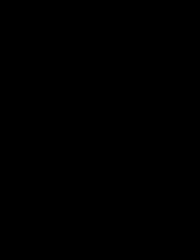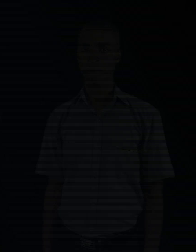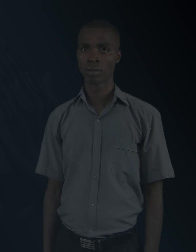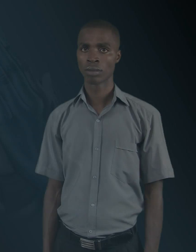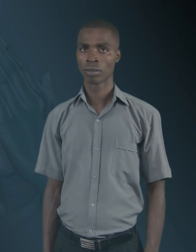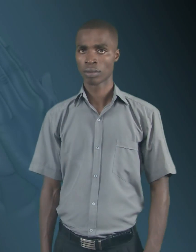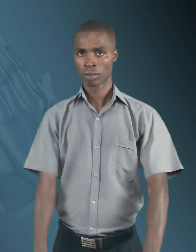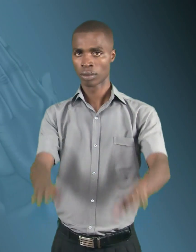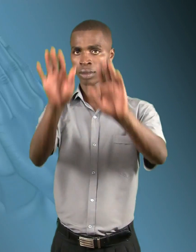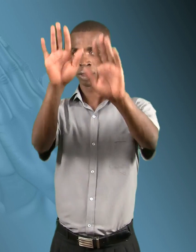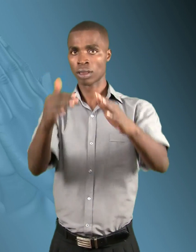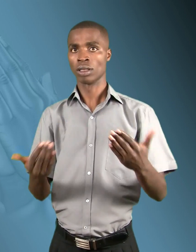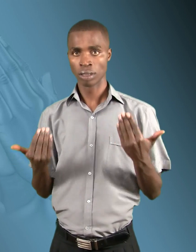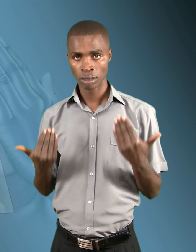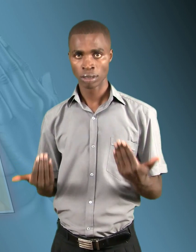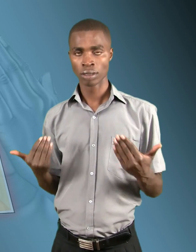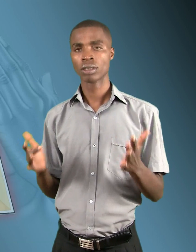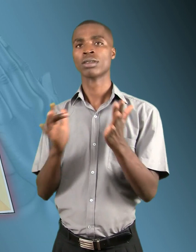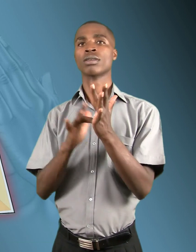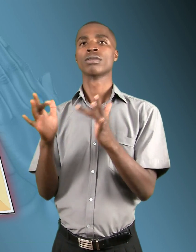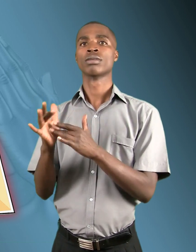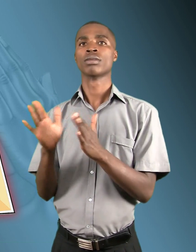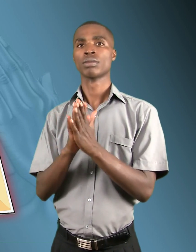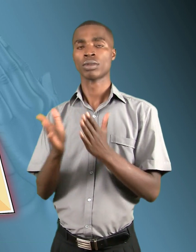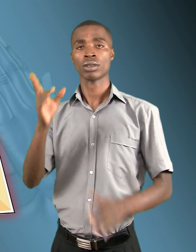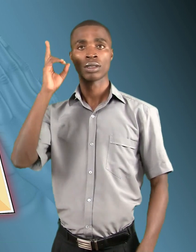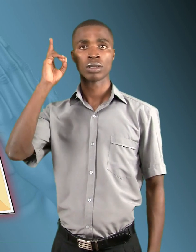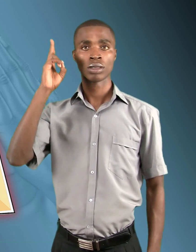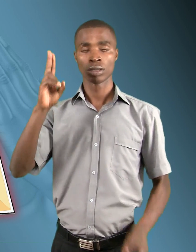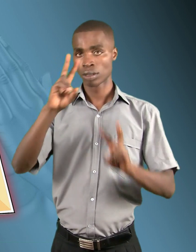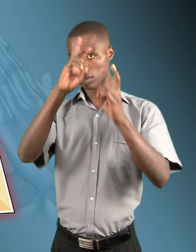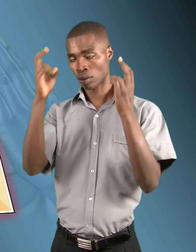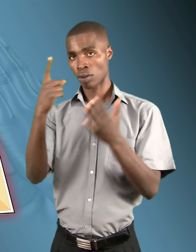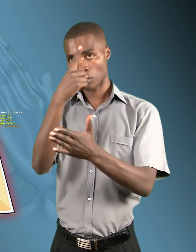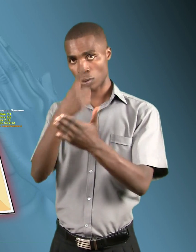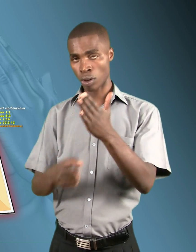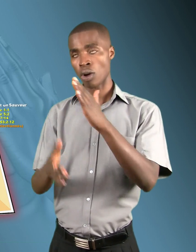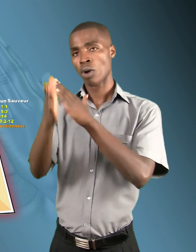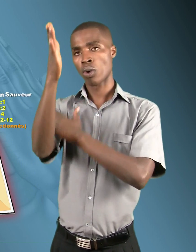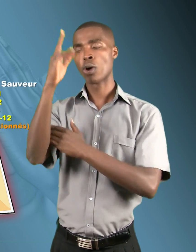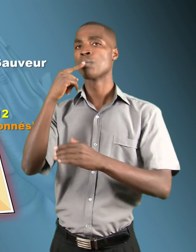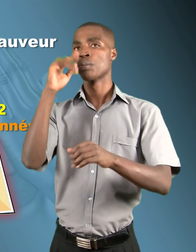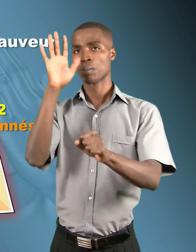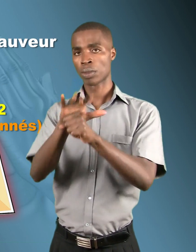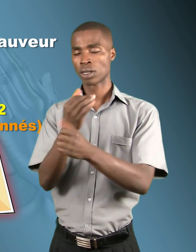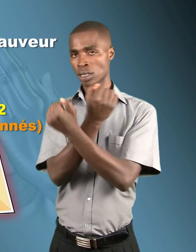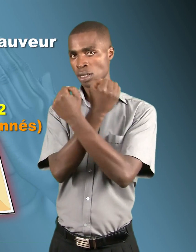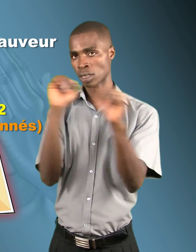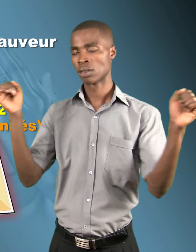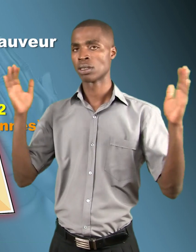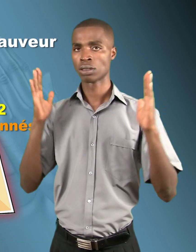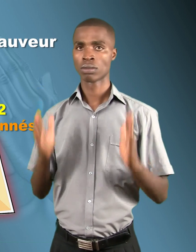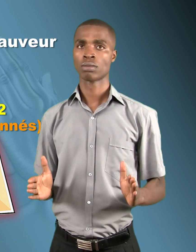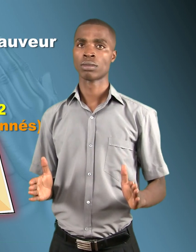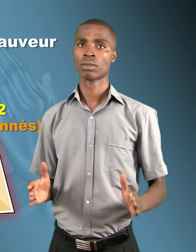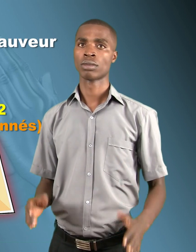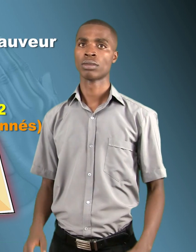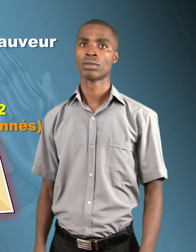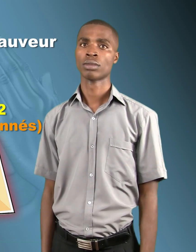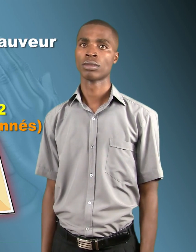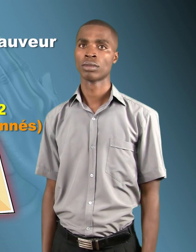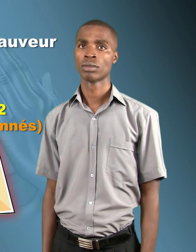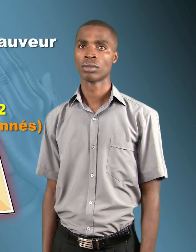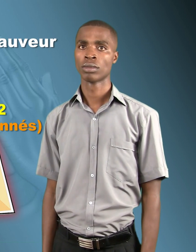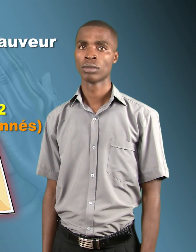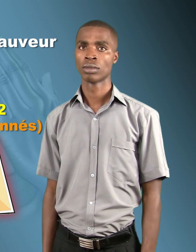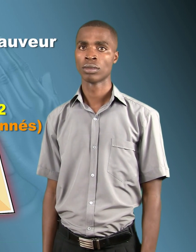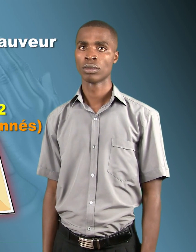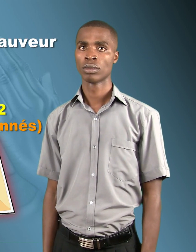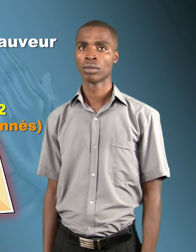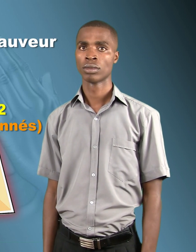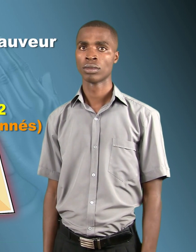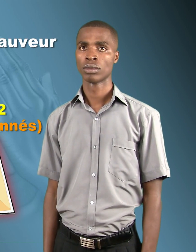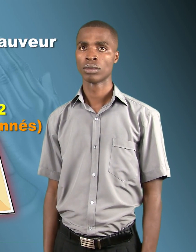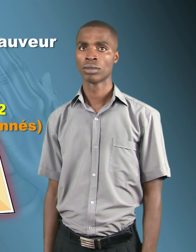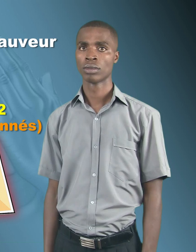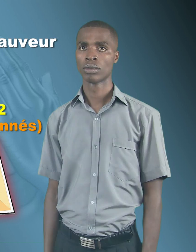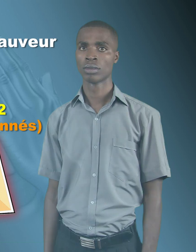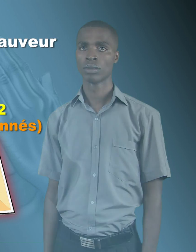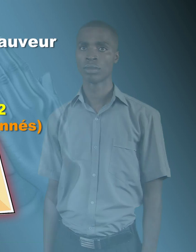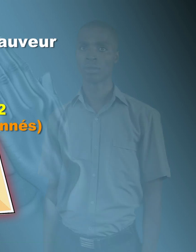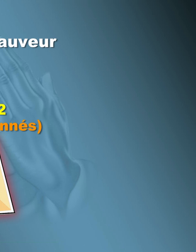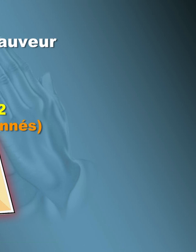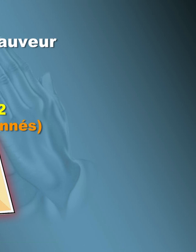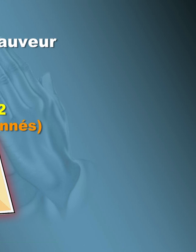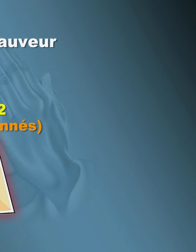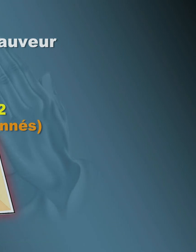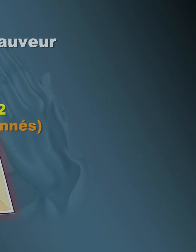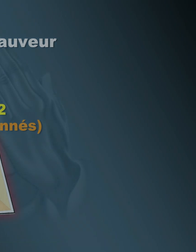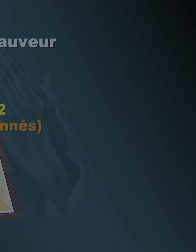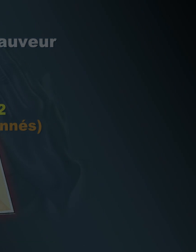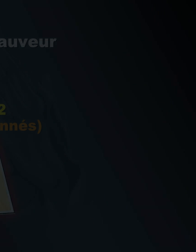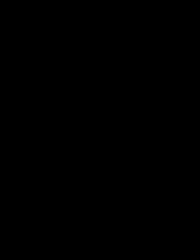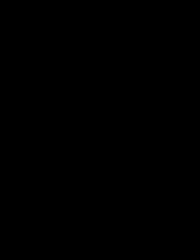God promises a saviour